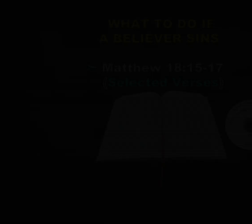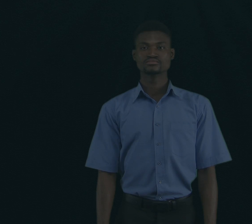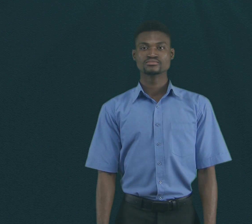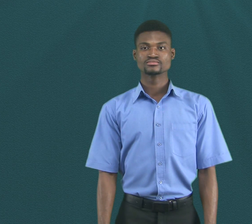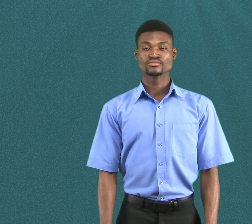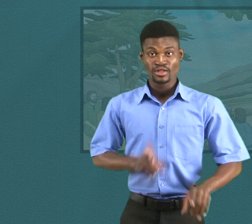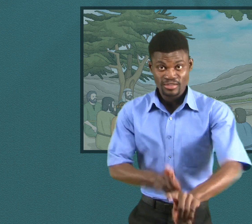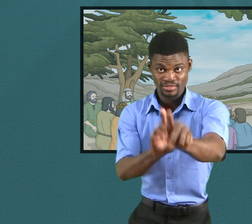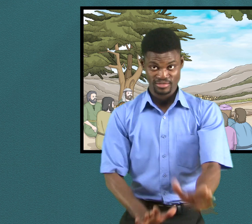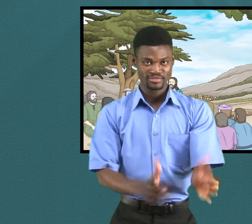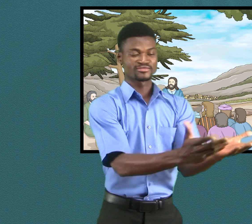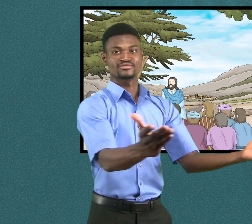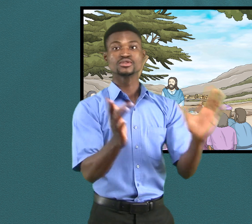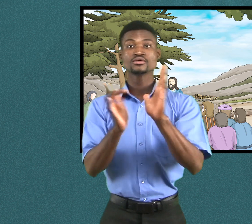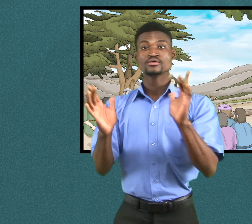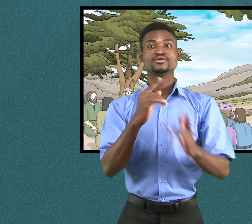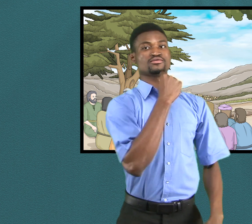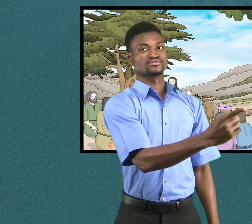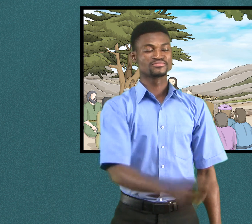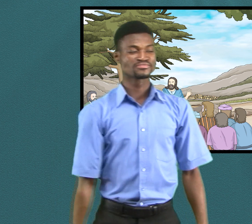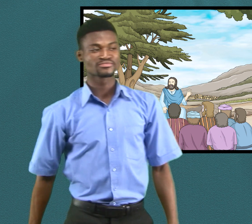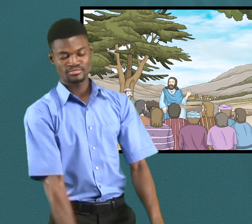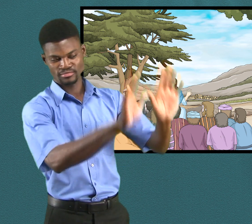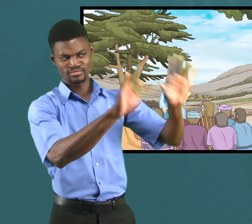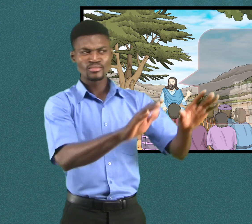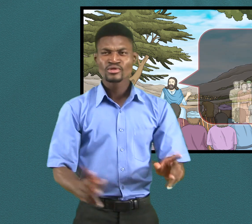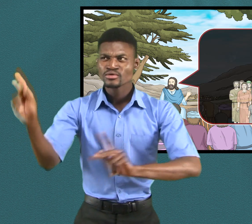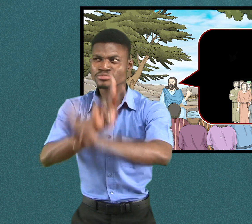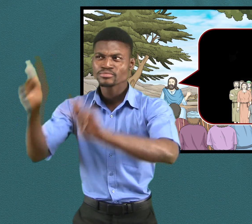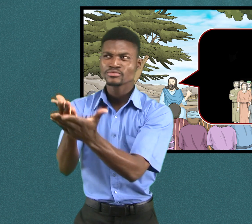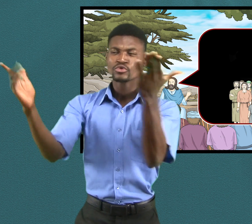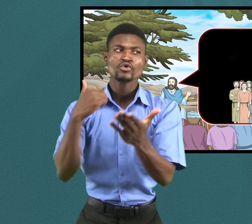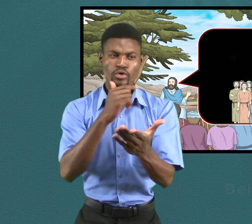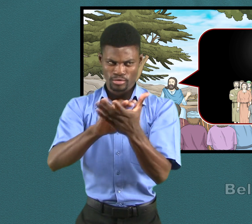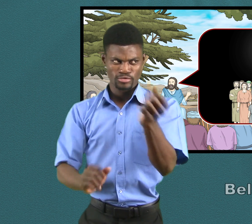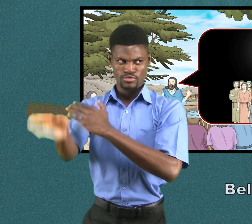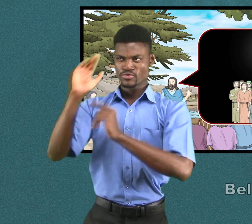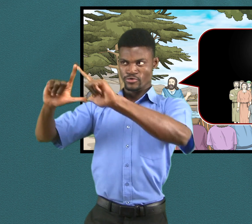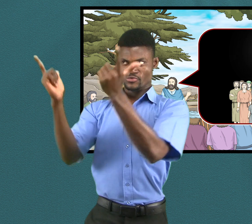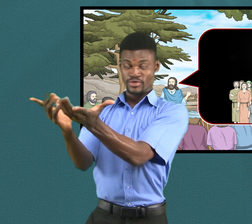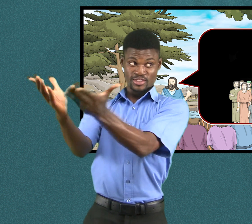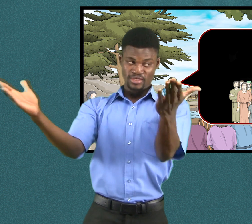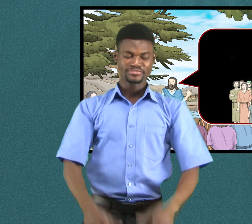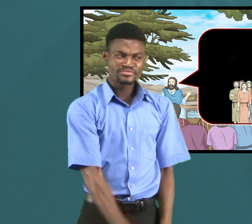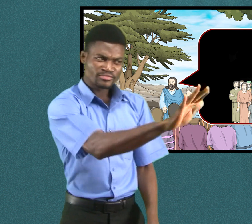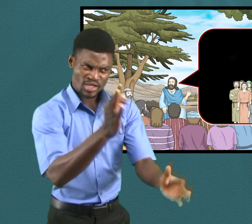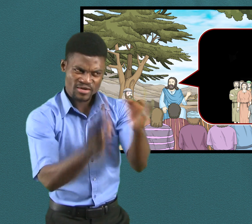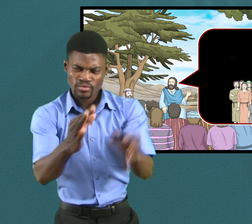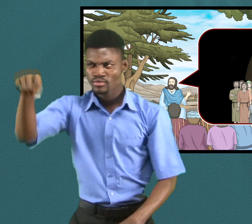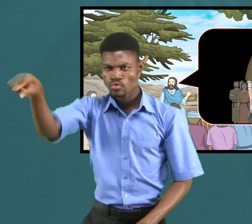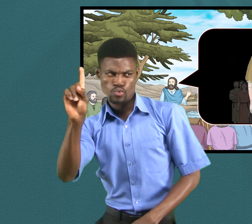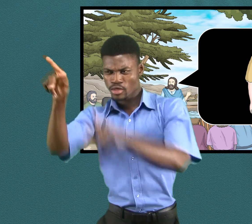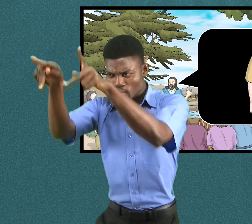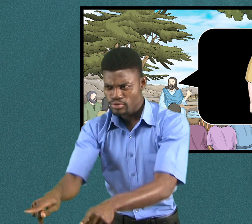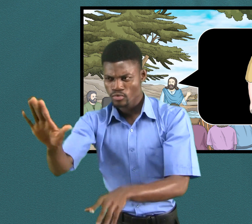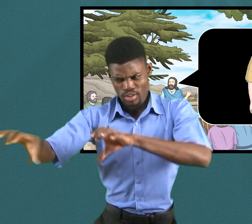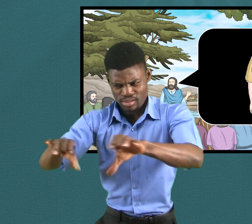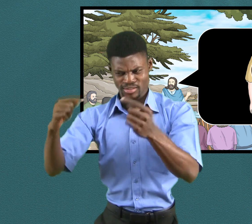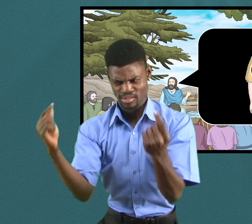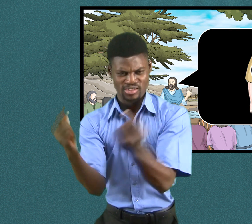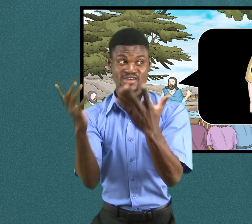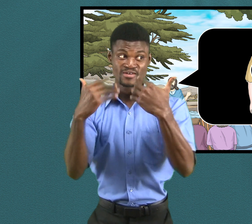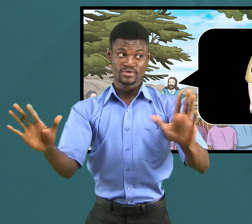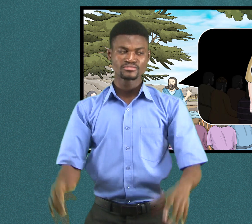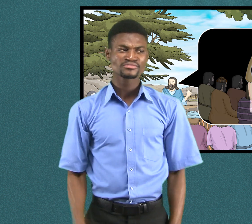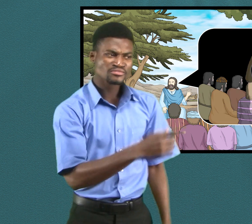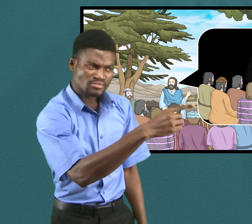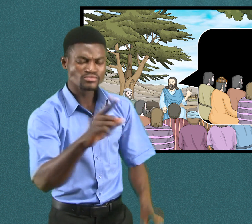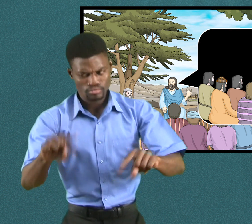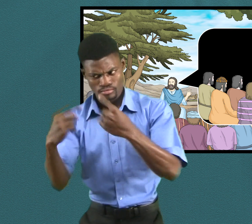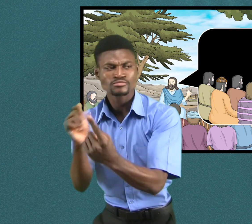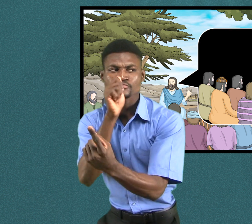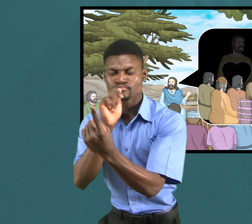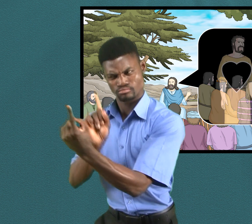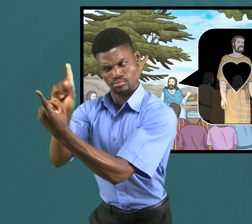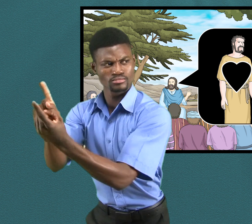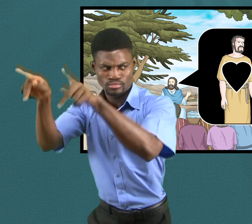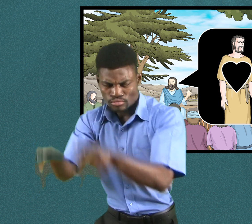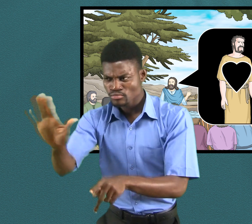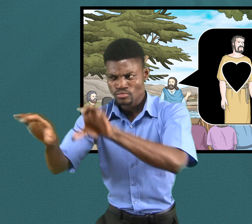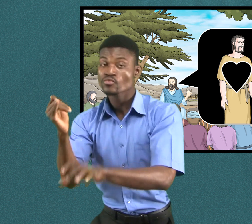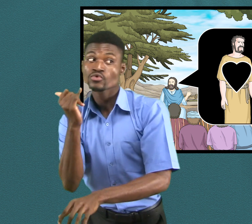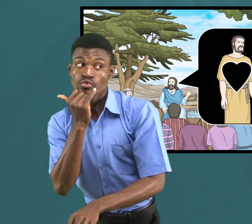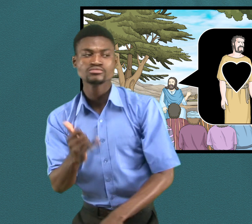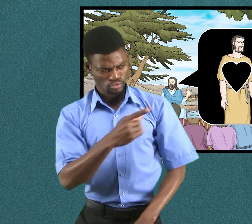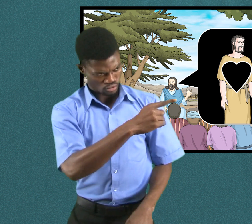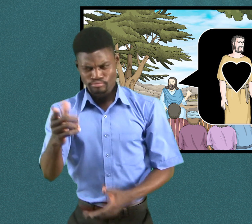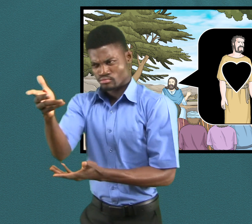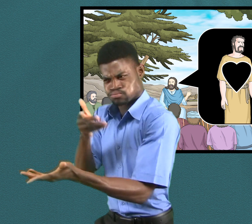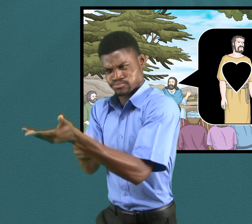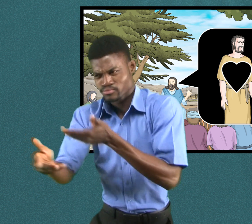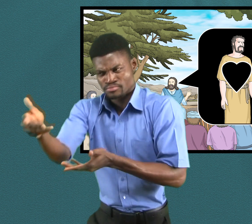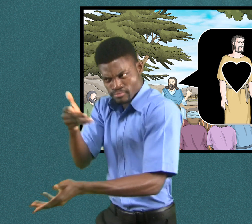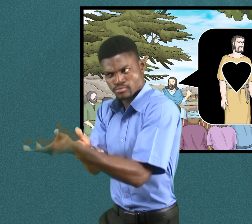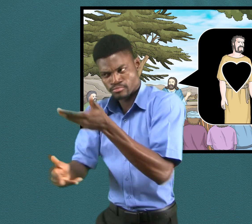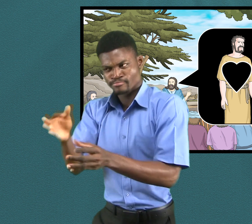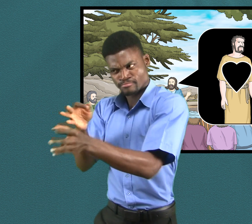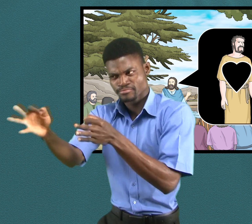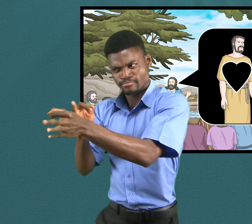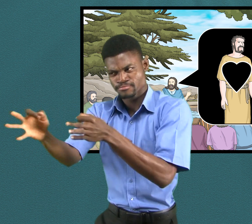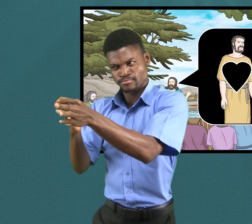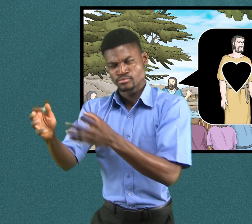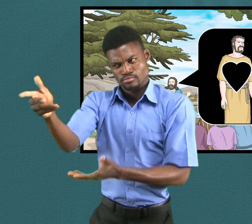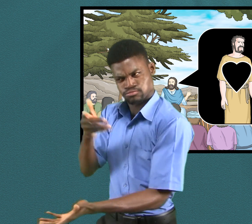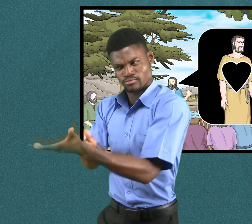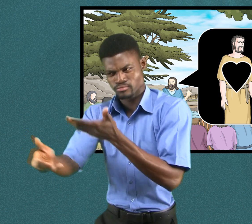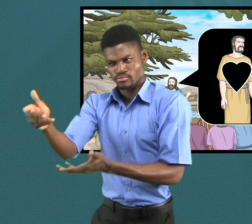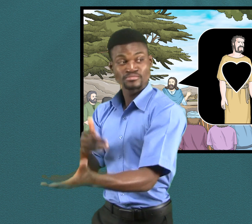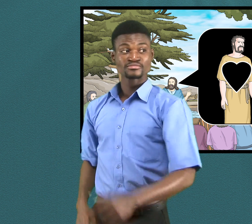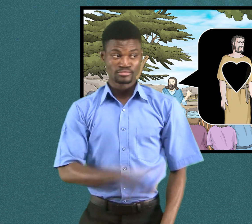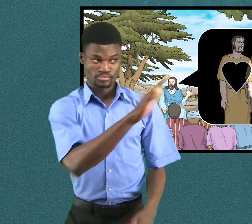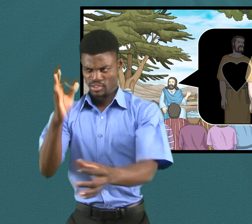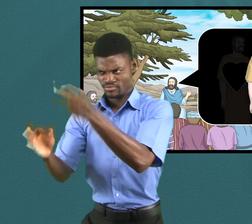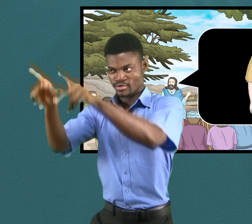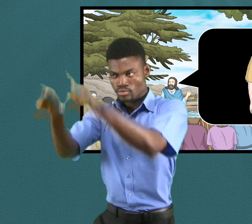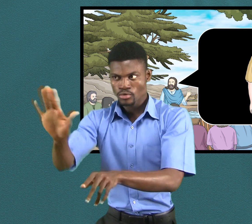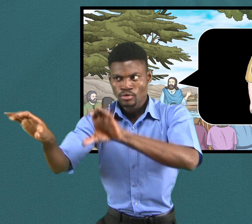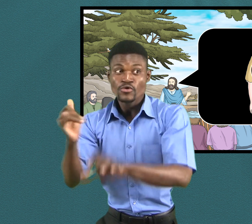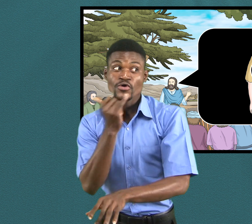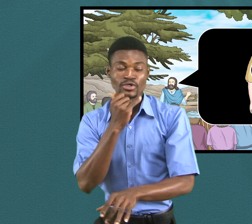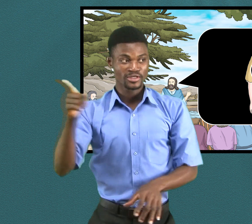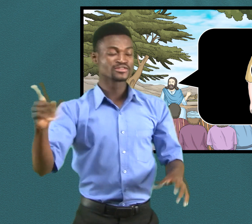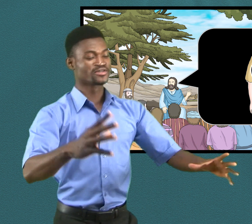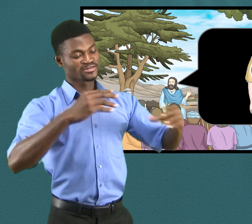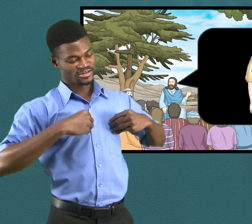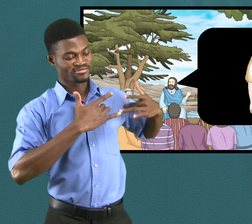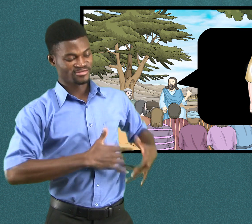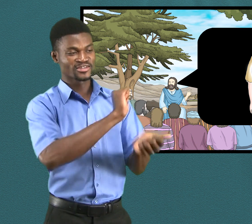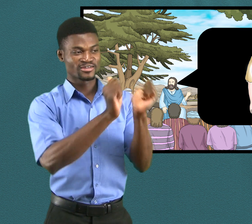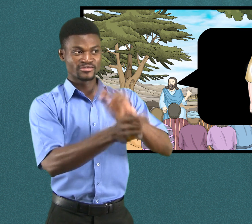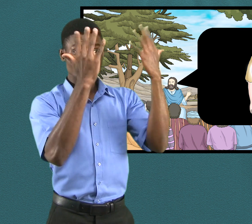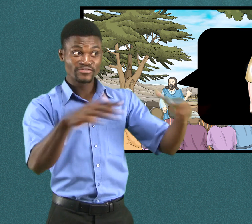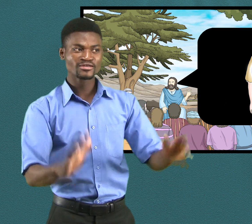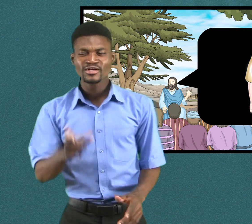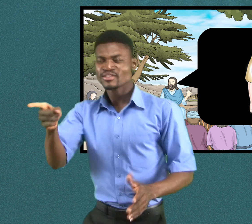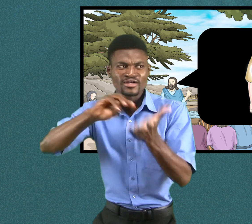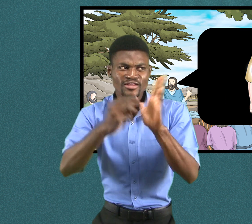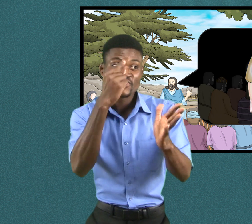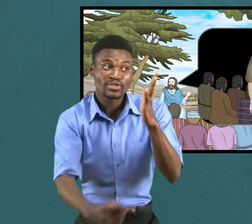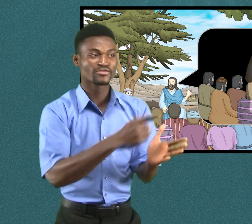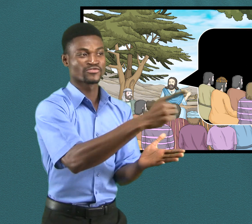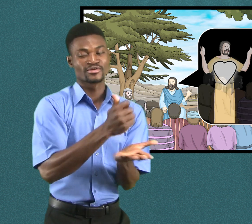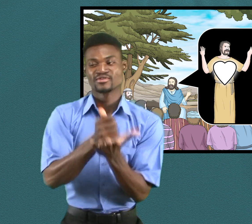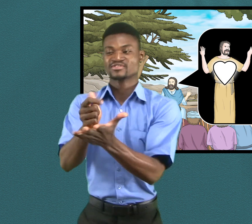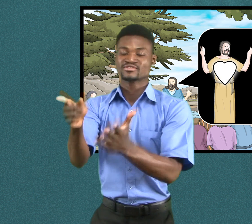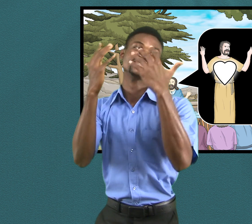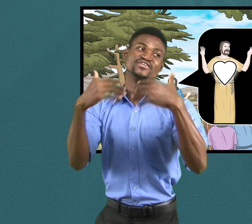If your brother sins against you, go and confront him privately.